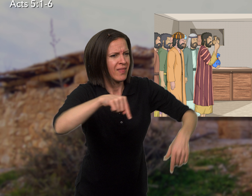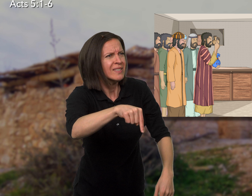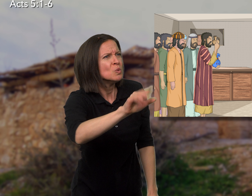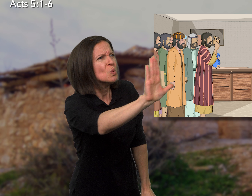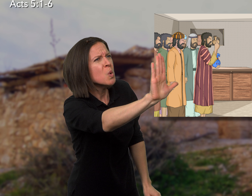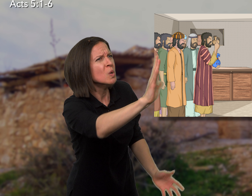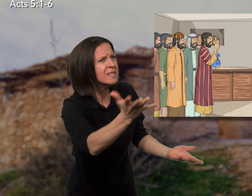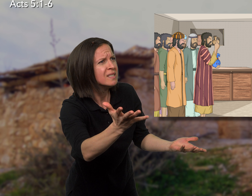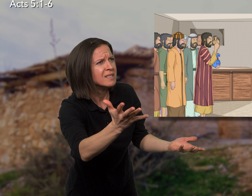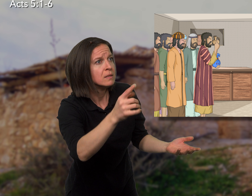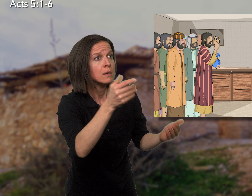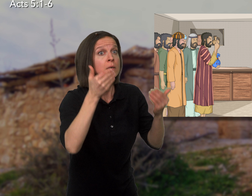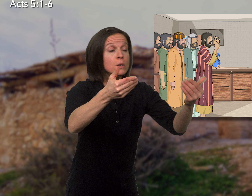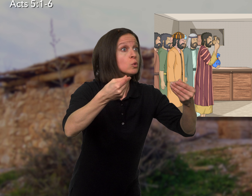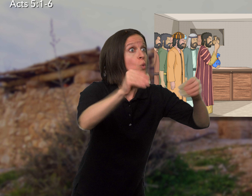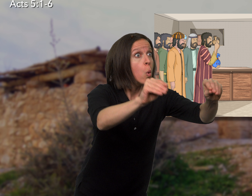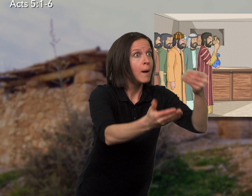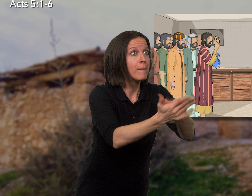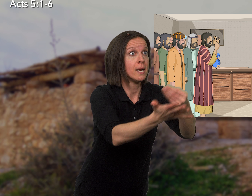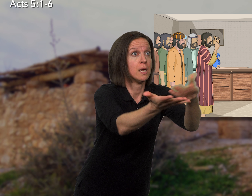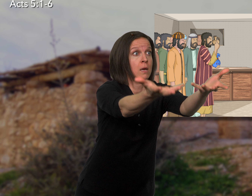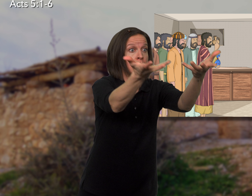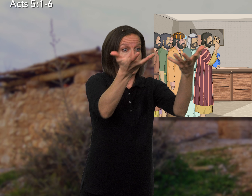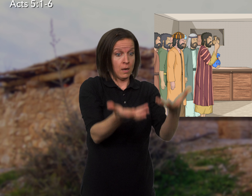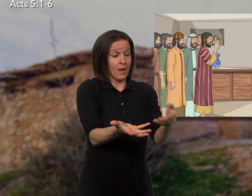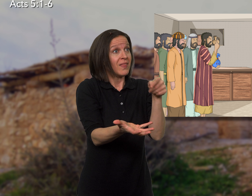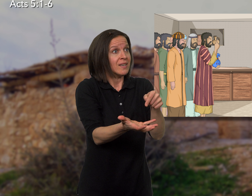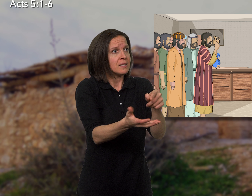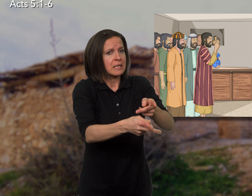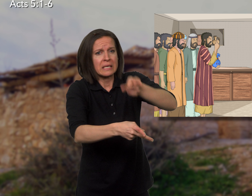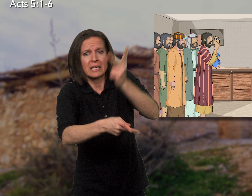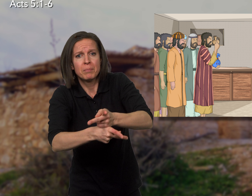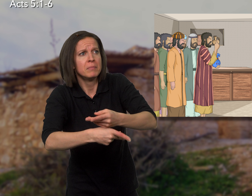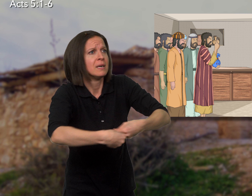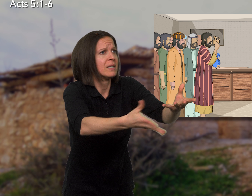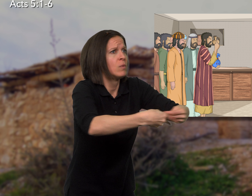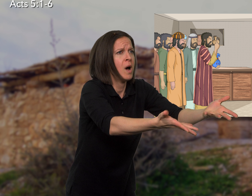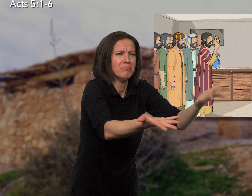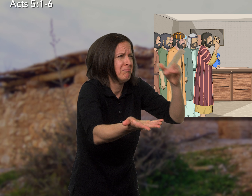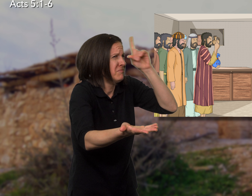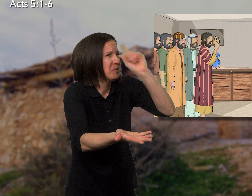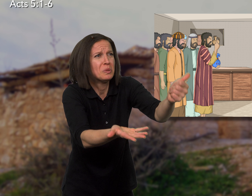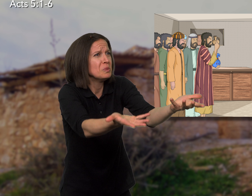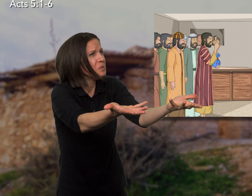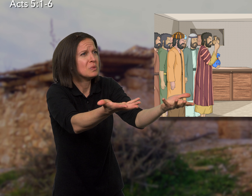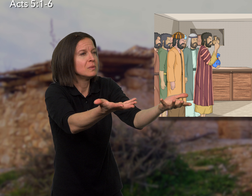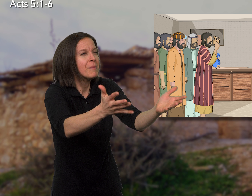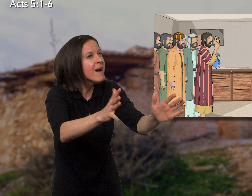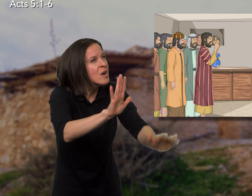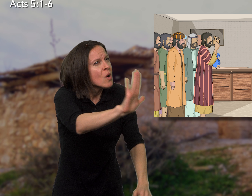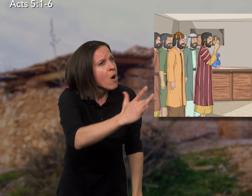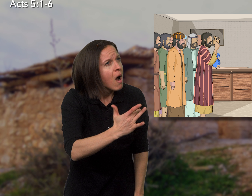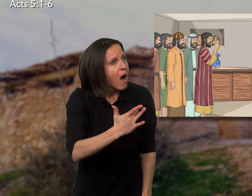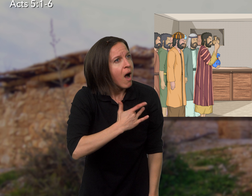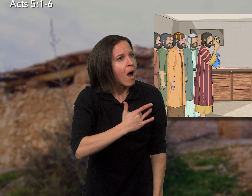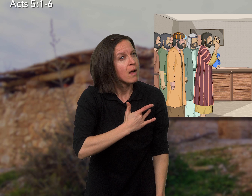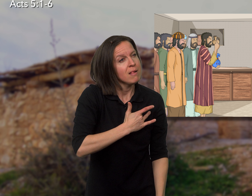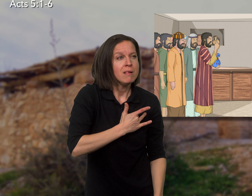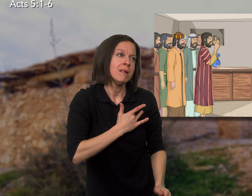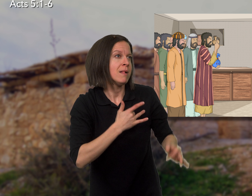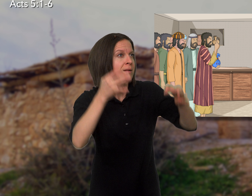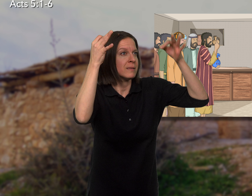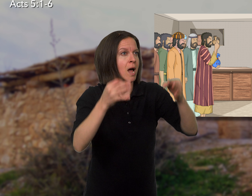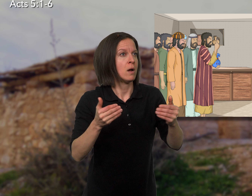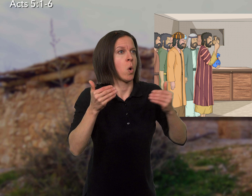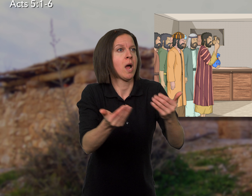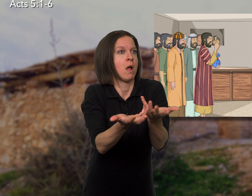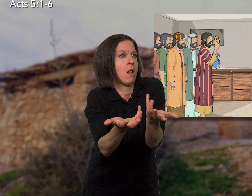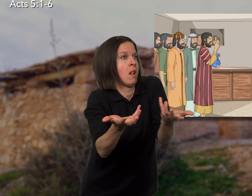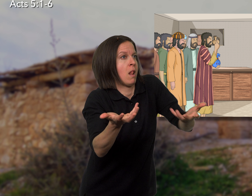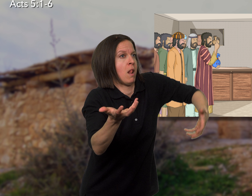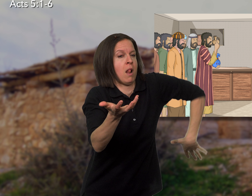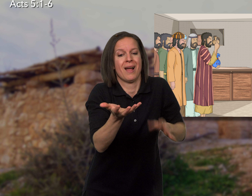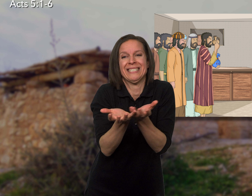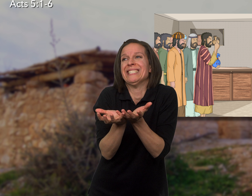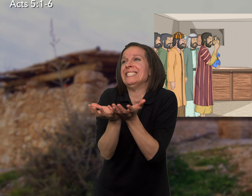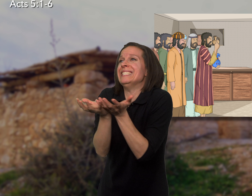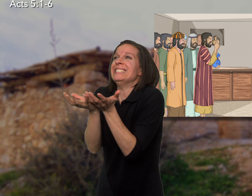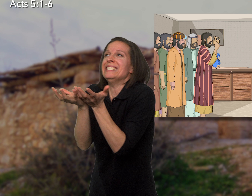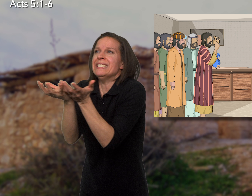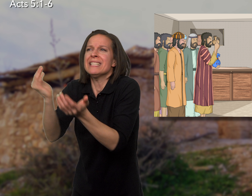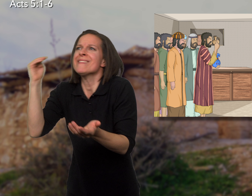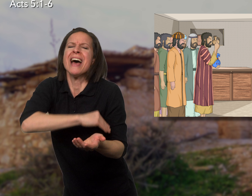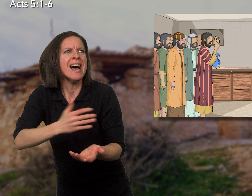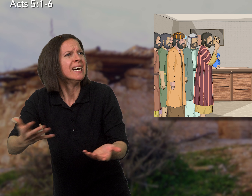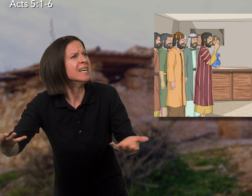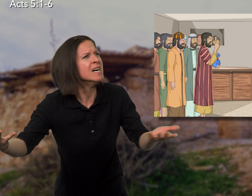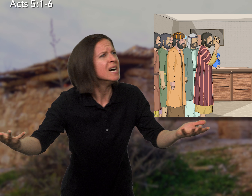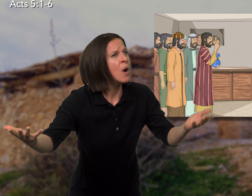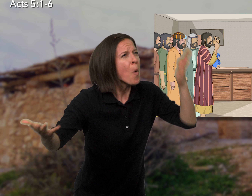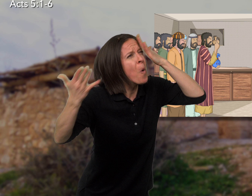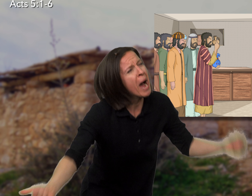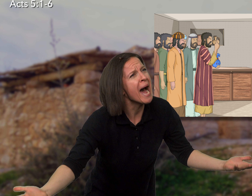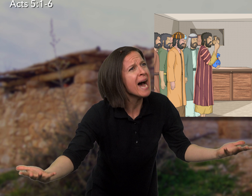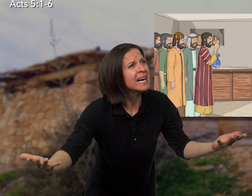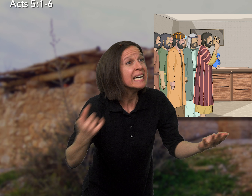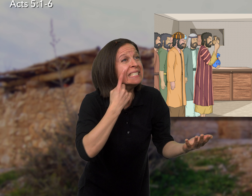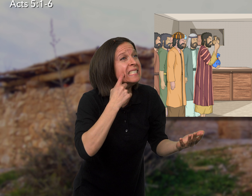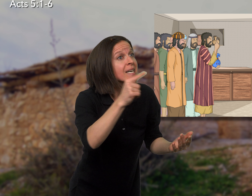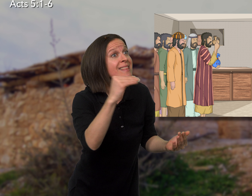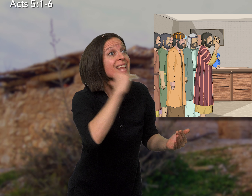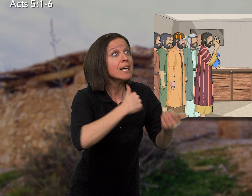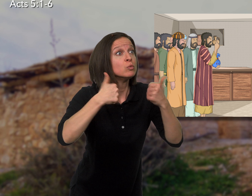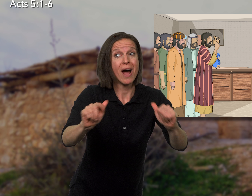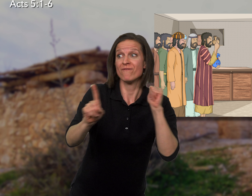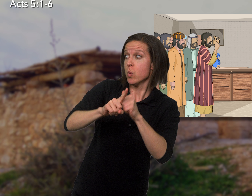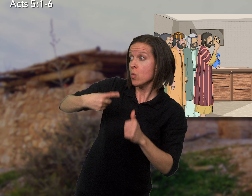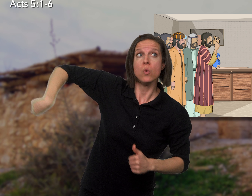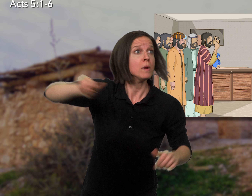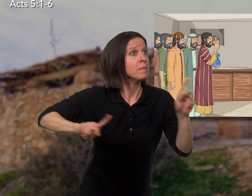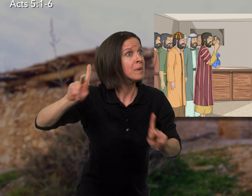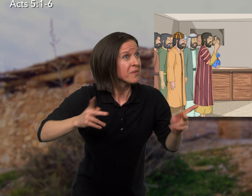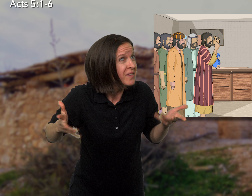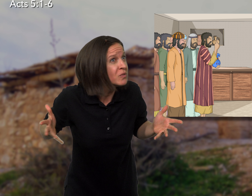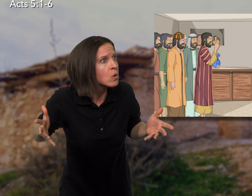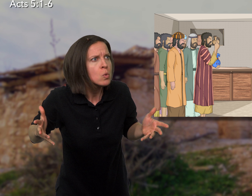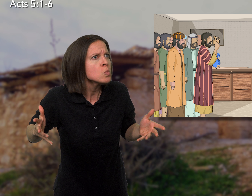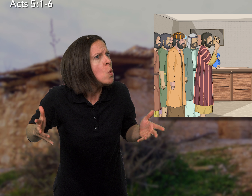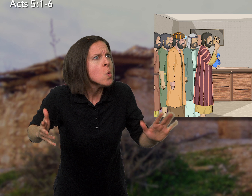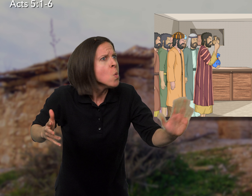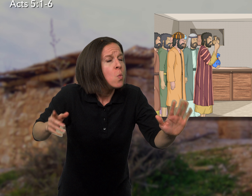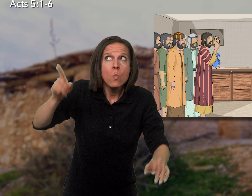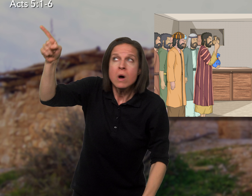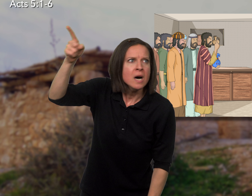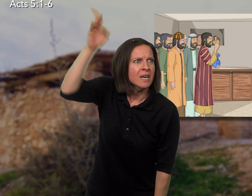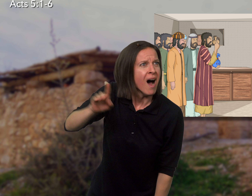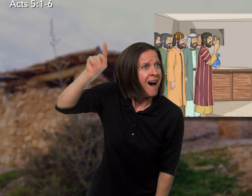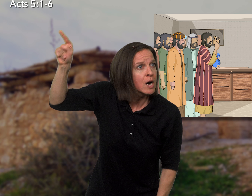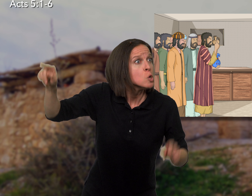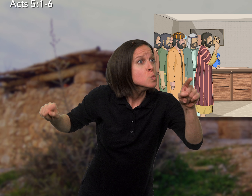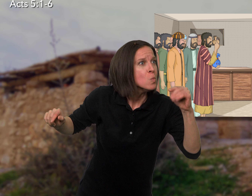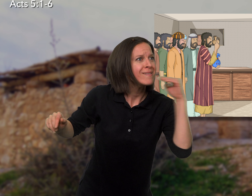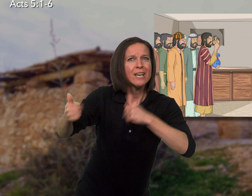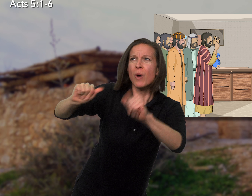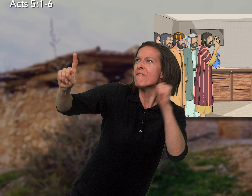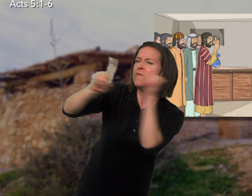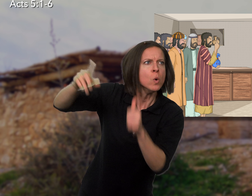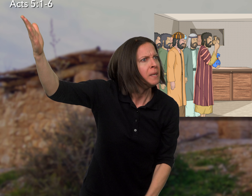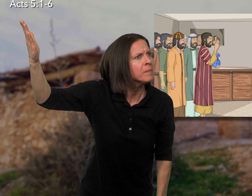Did it not belong to you before it was sold? And after it was sold, was it not at your disposal?